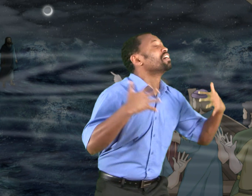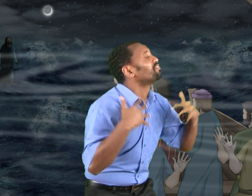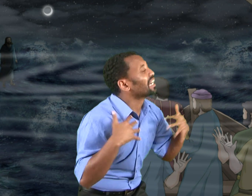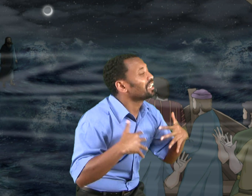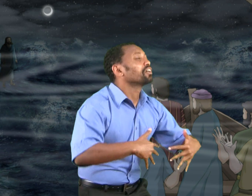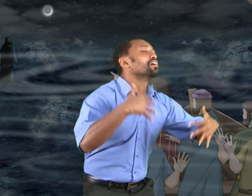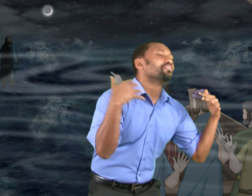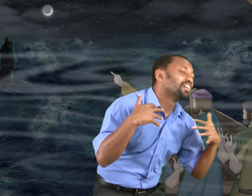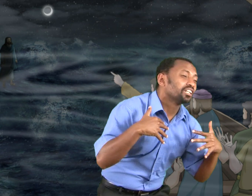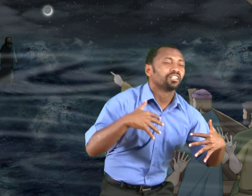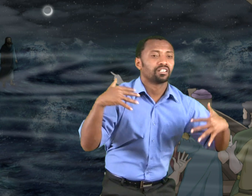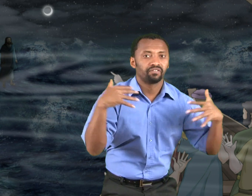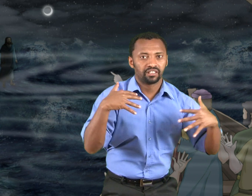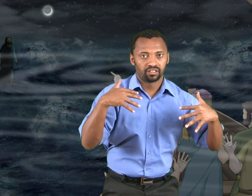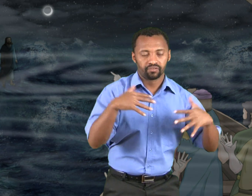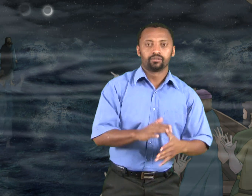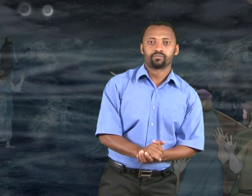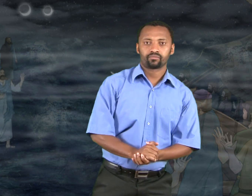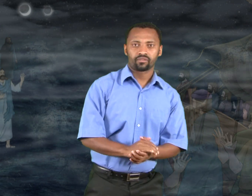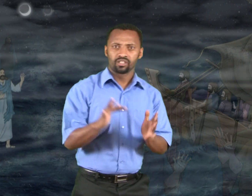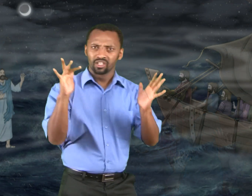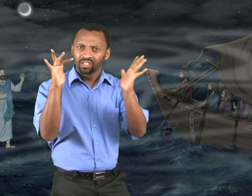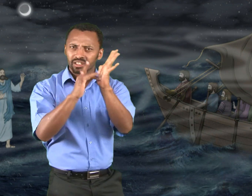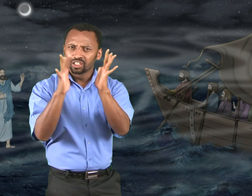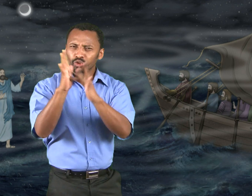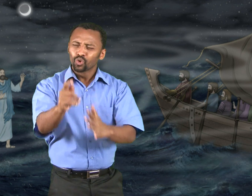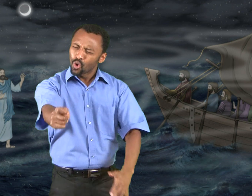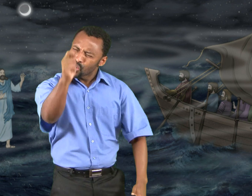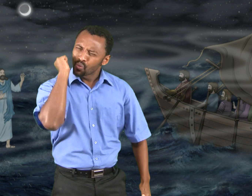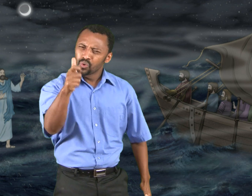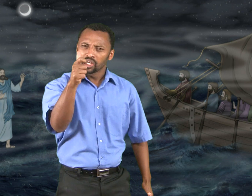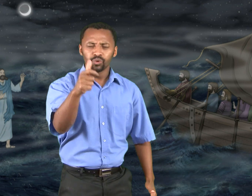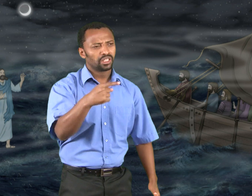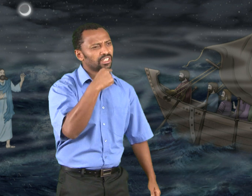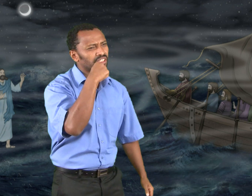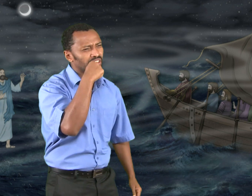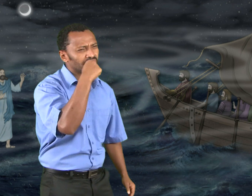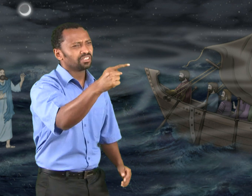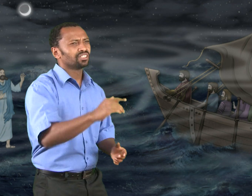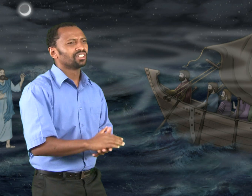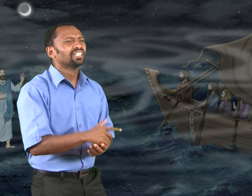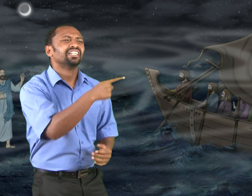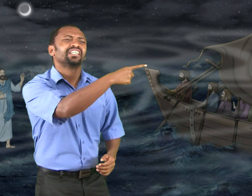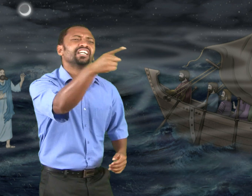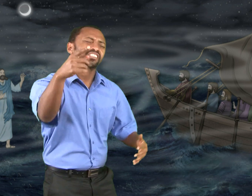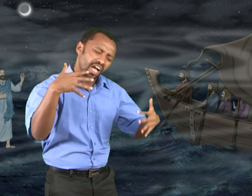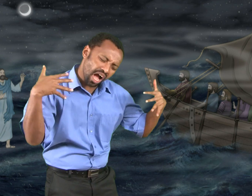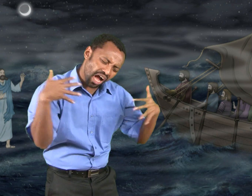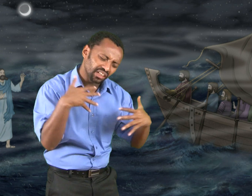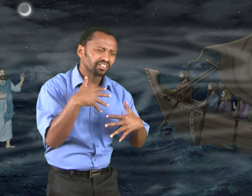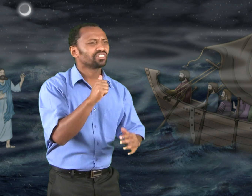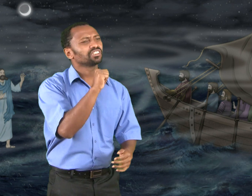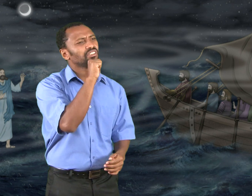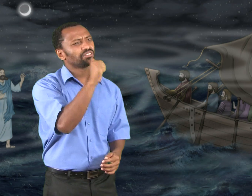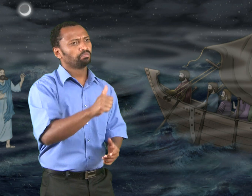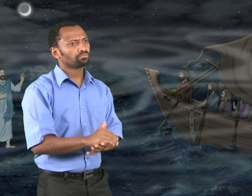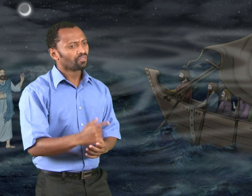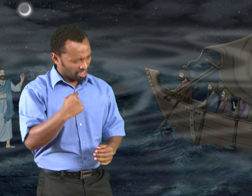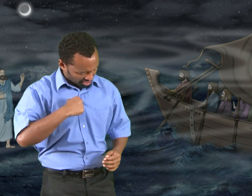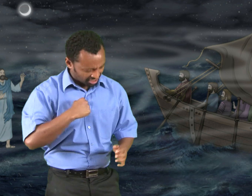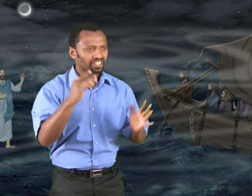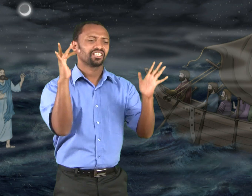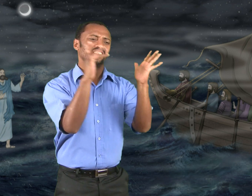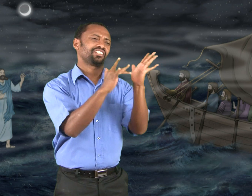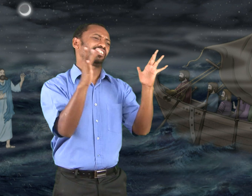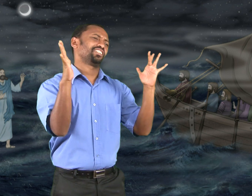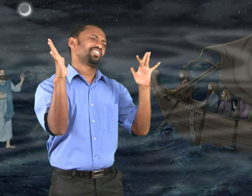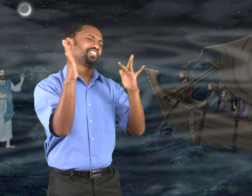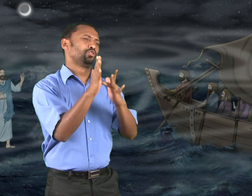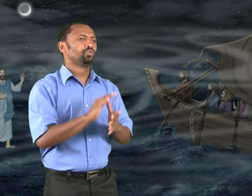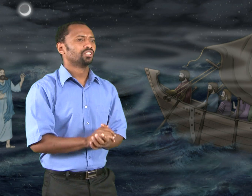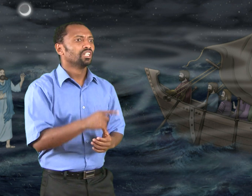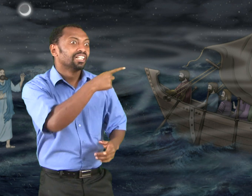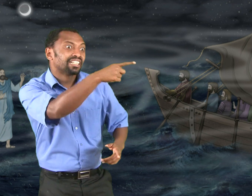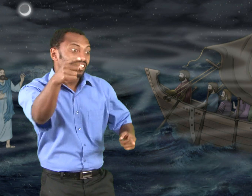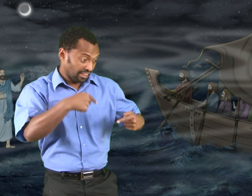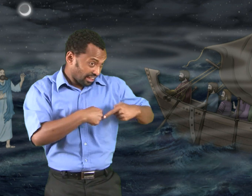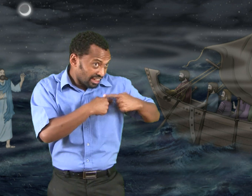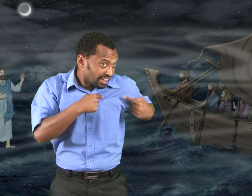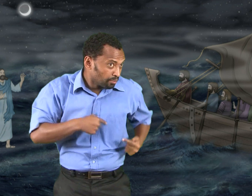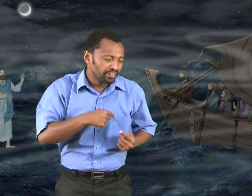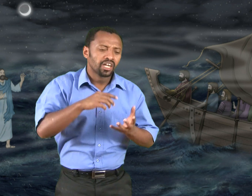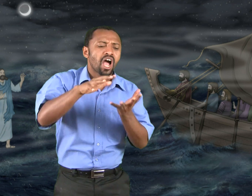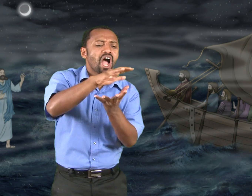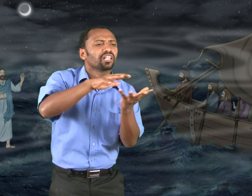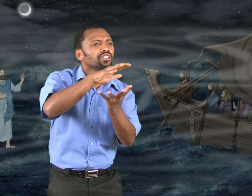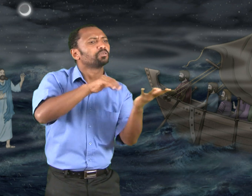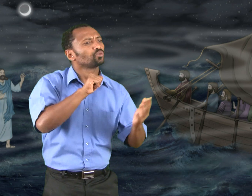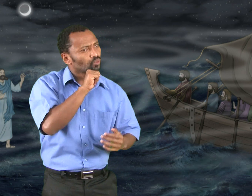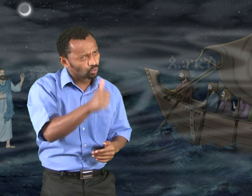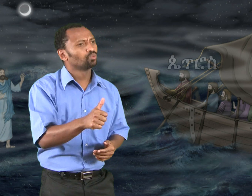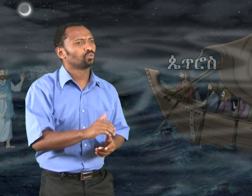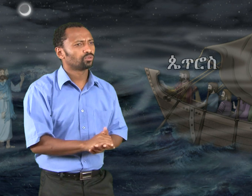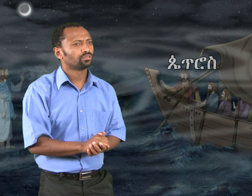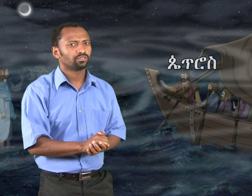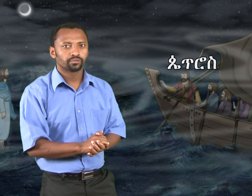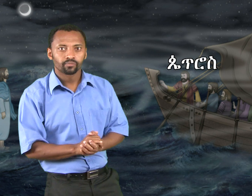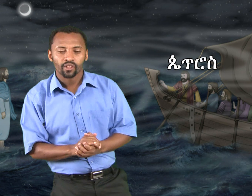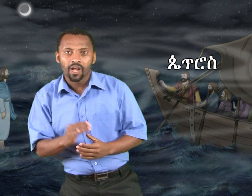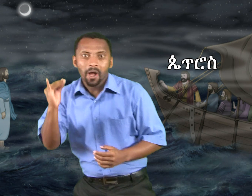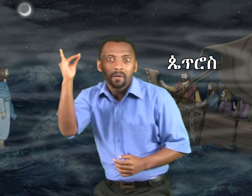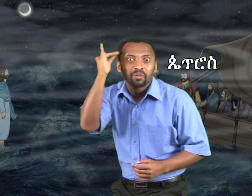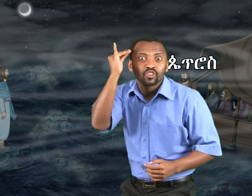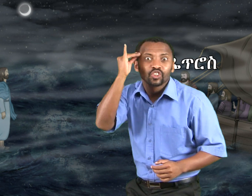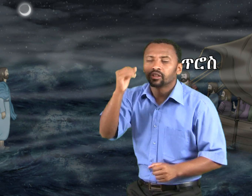But Jesus spoke up at once: “Take courage! It is I. Do not be afraid.”